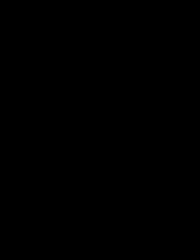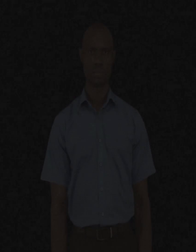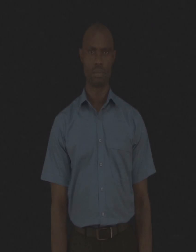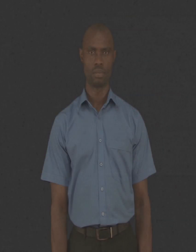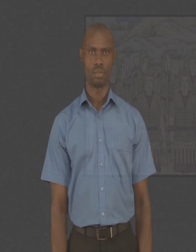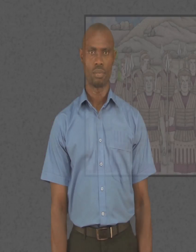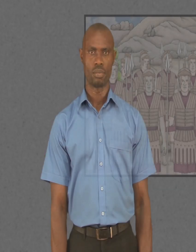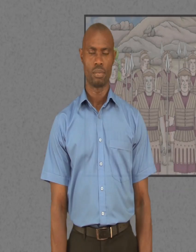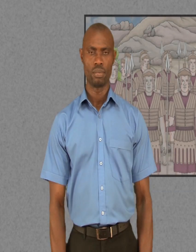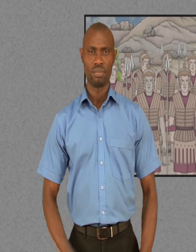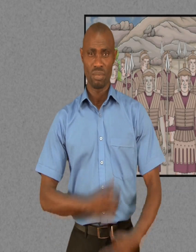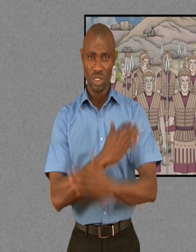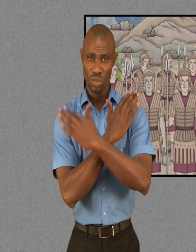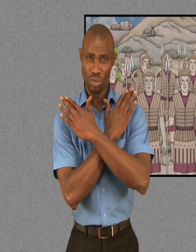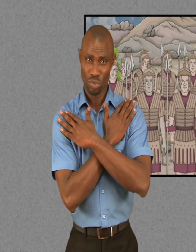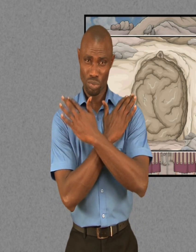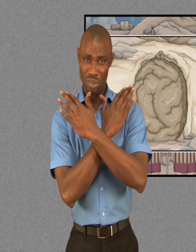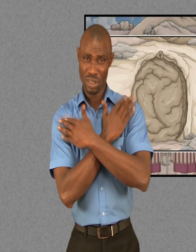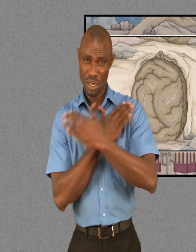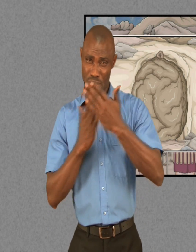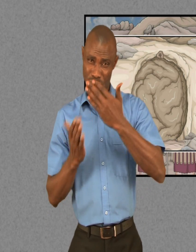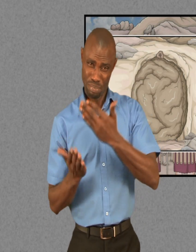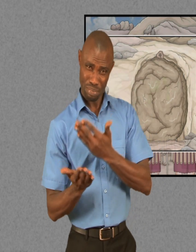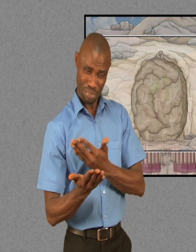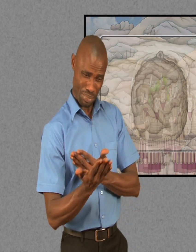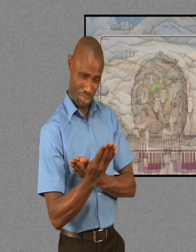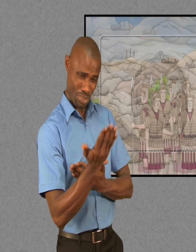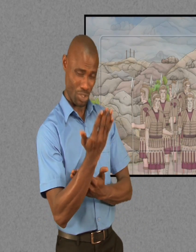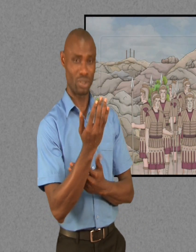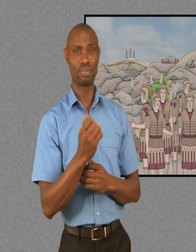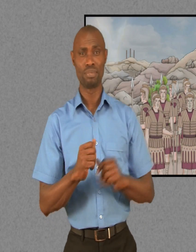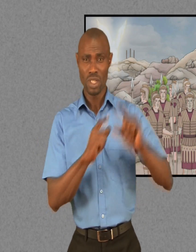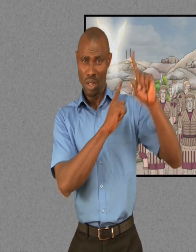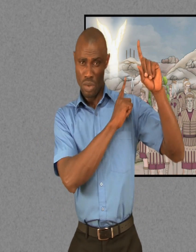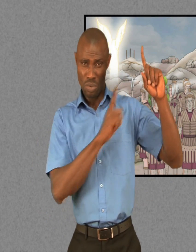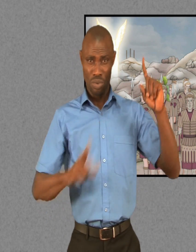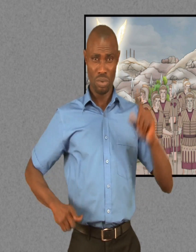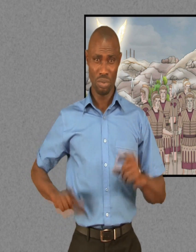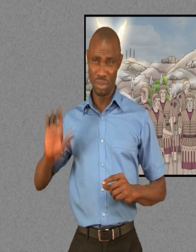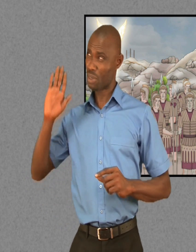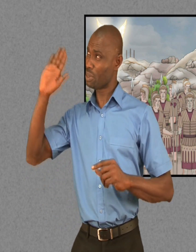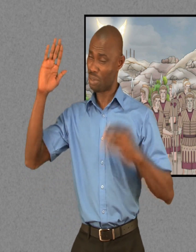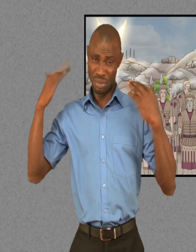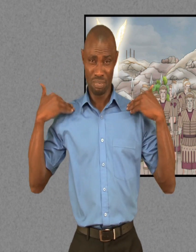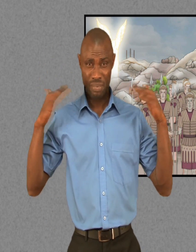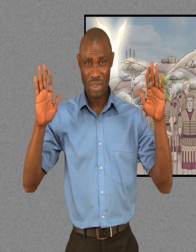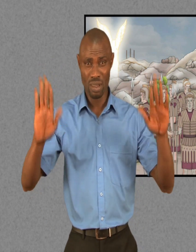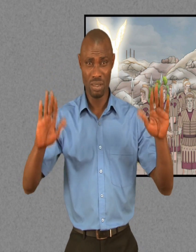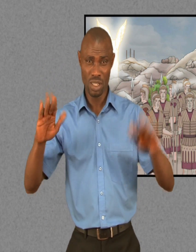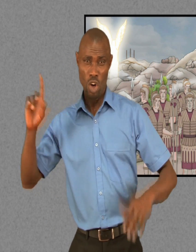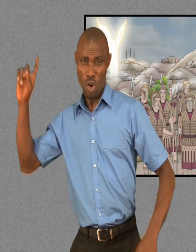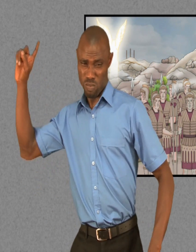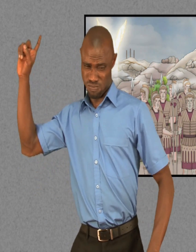After the Sabbath, at dawn on the first day of the week, Mary Magdalene and the other Mary went to see the tomb.